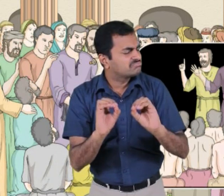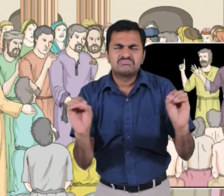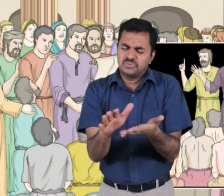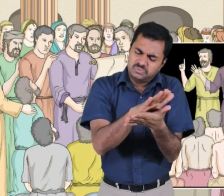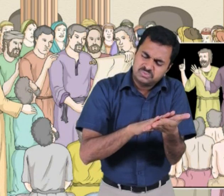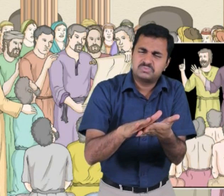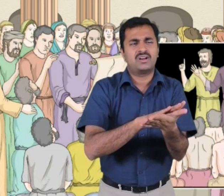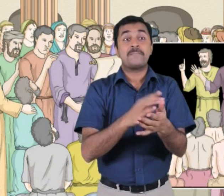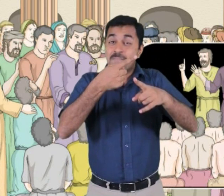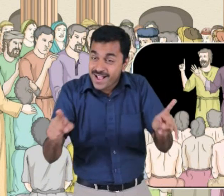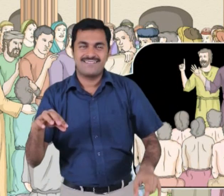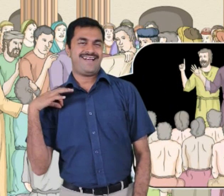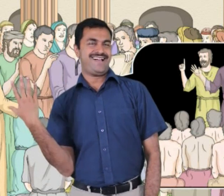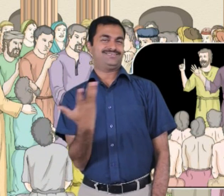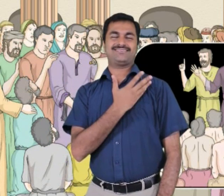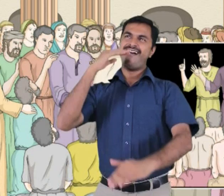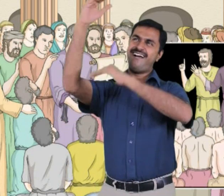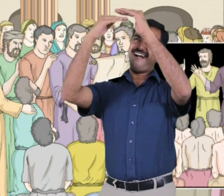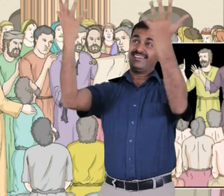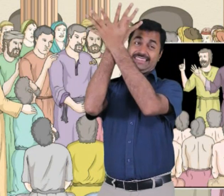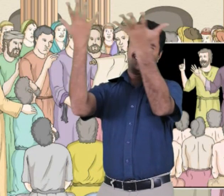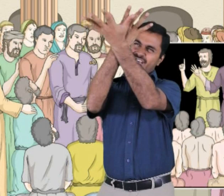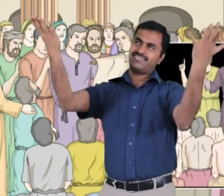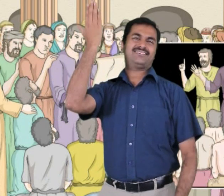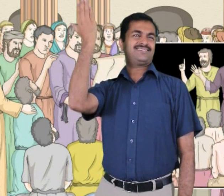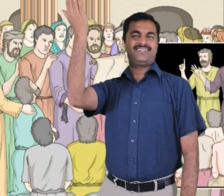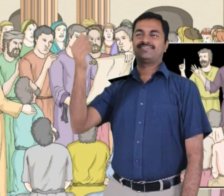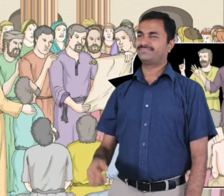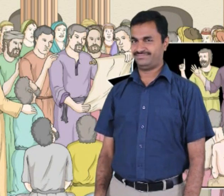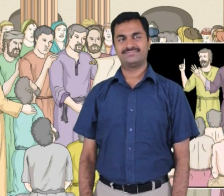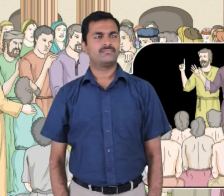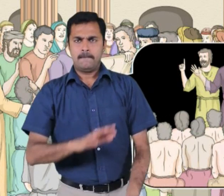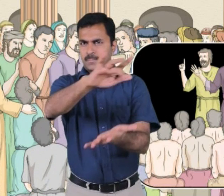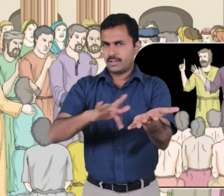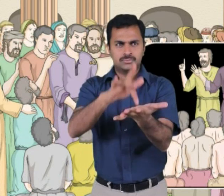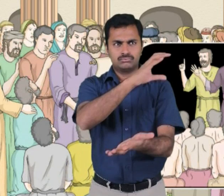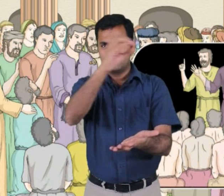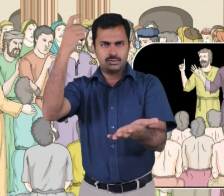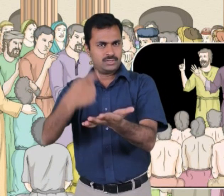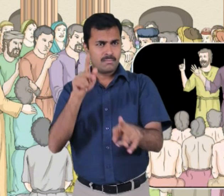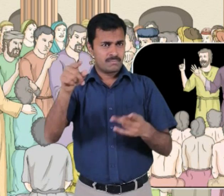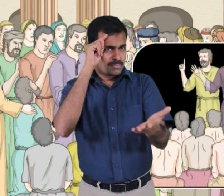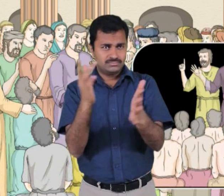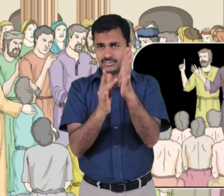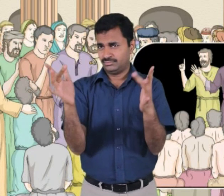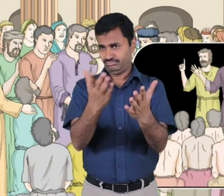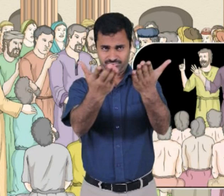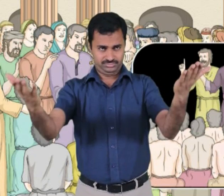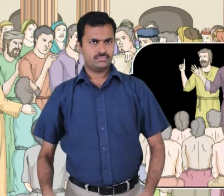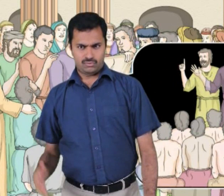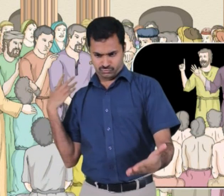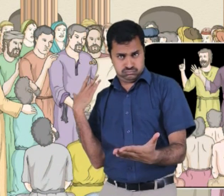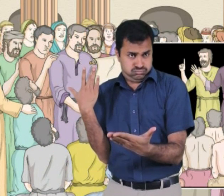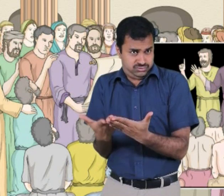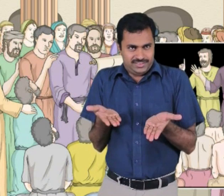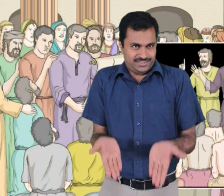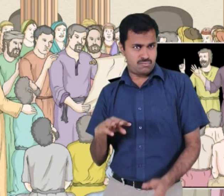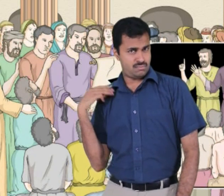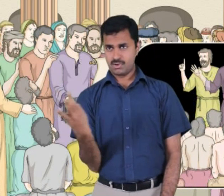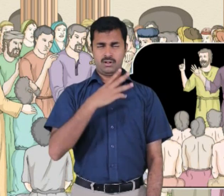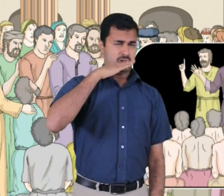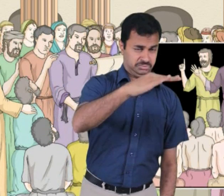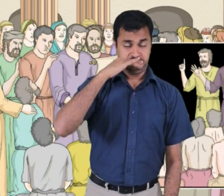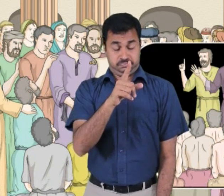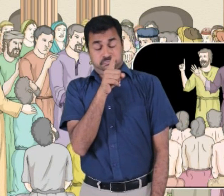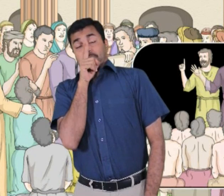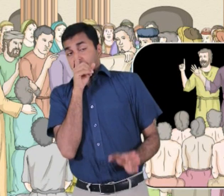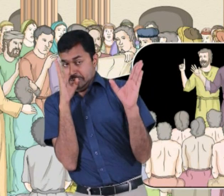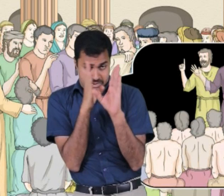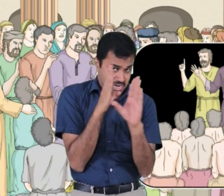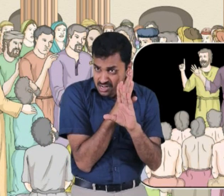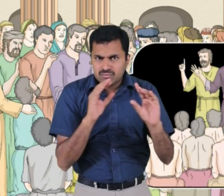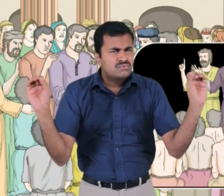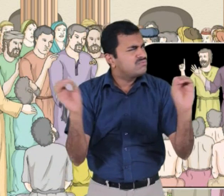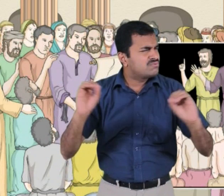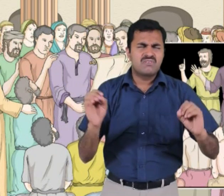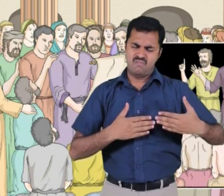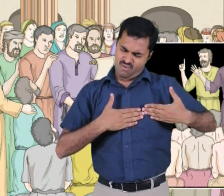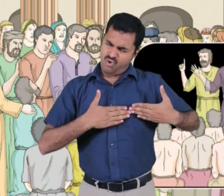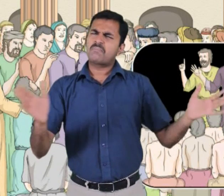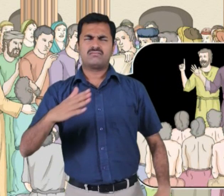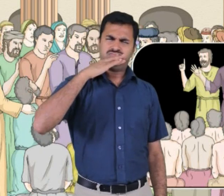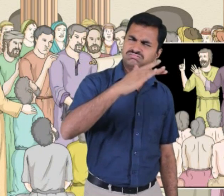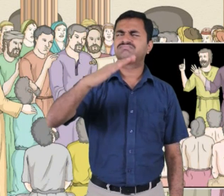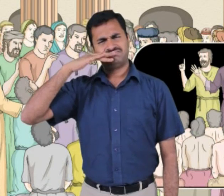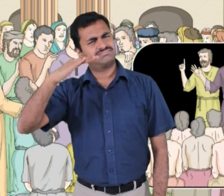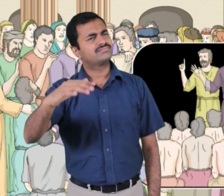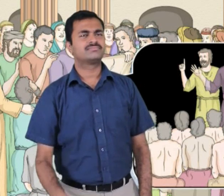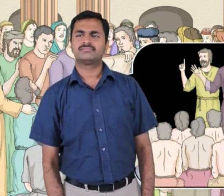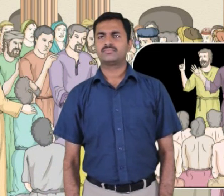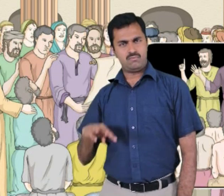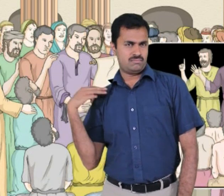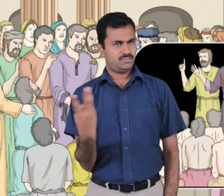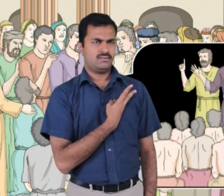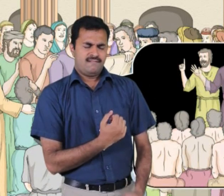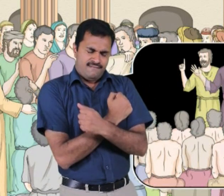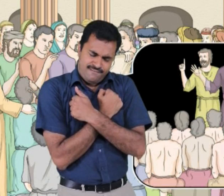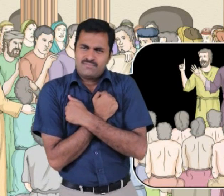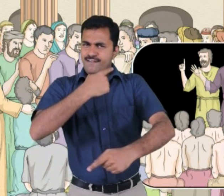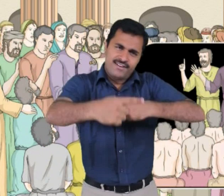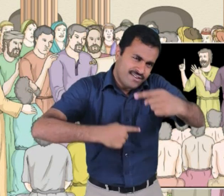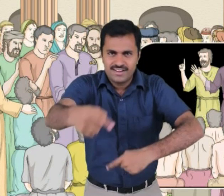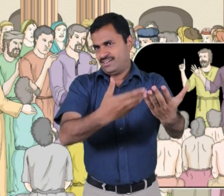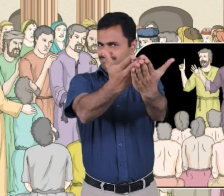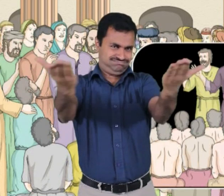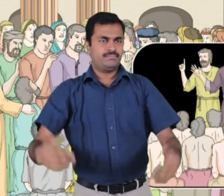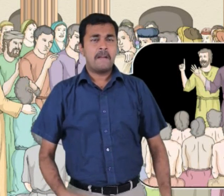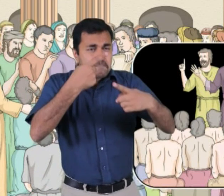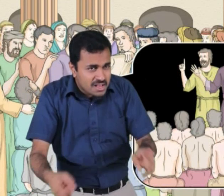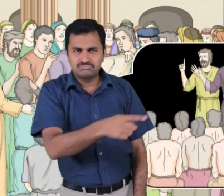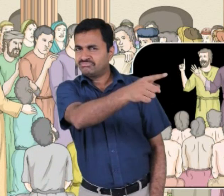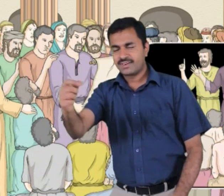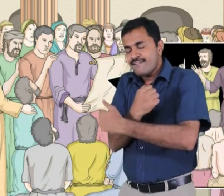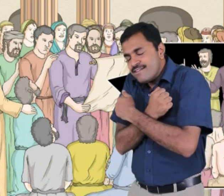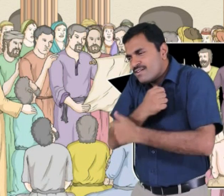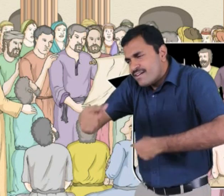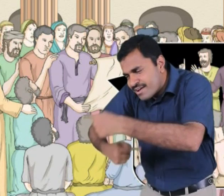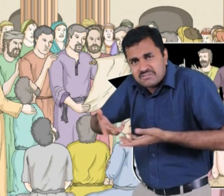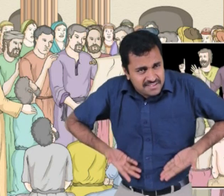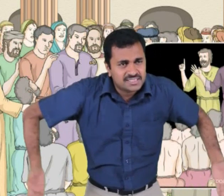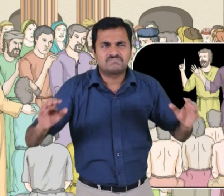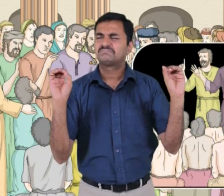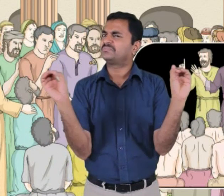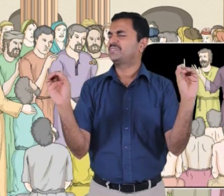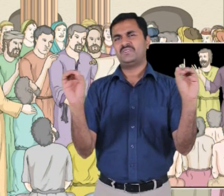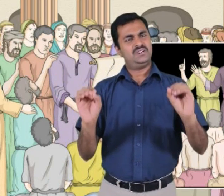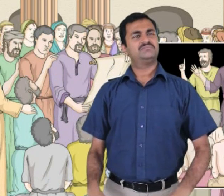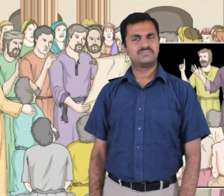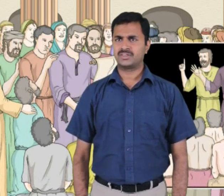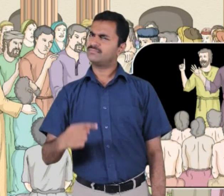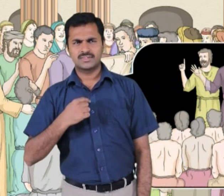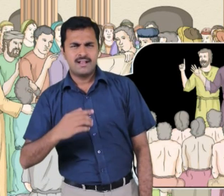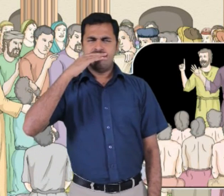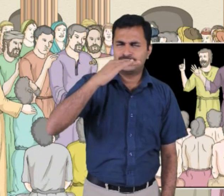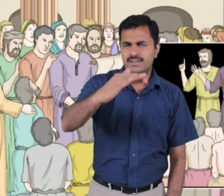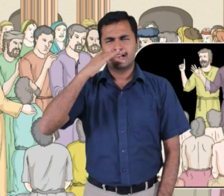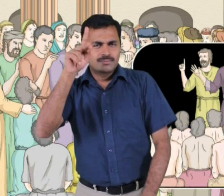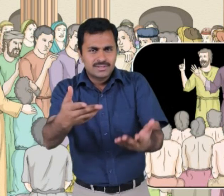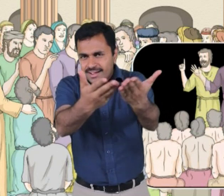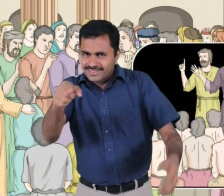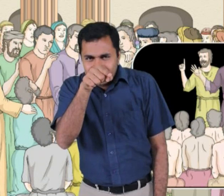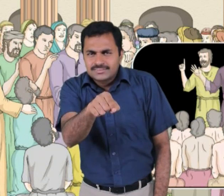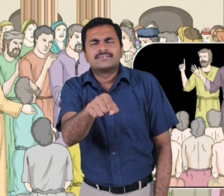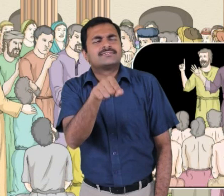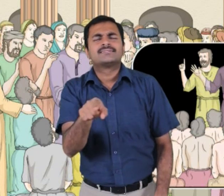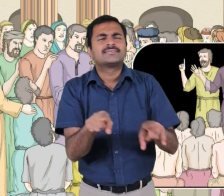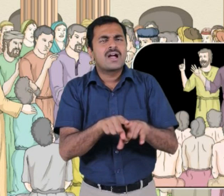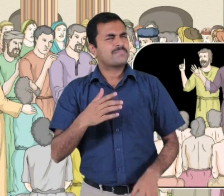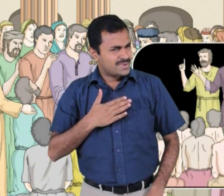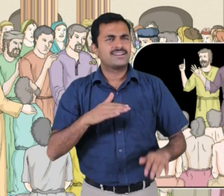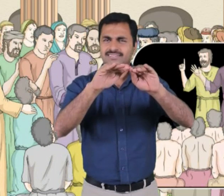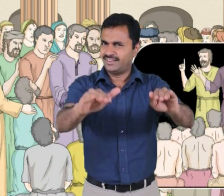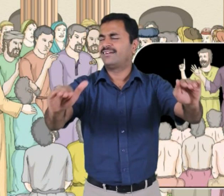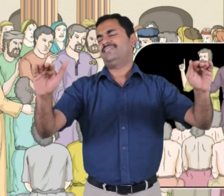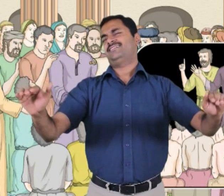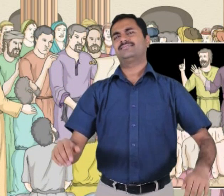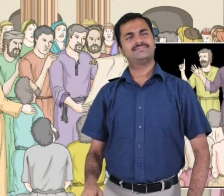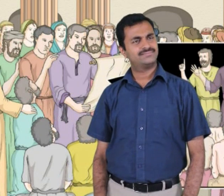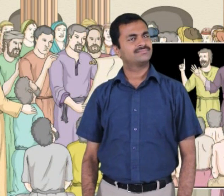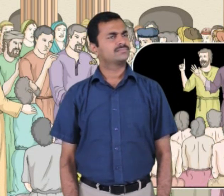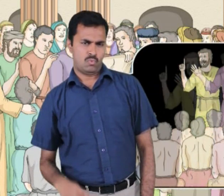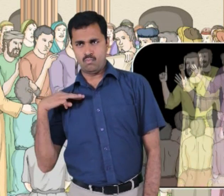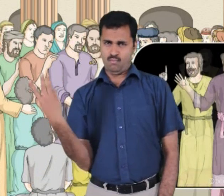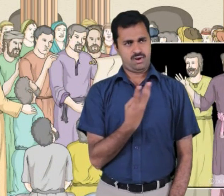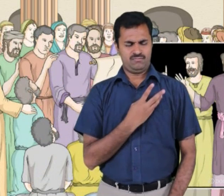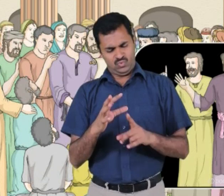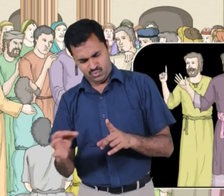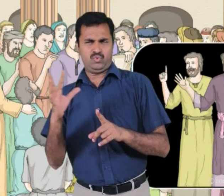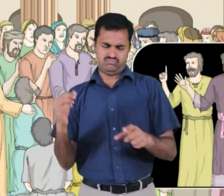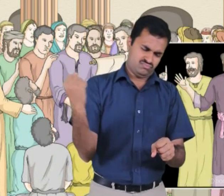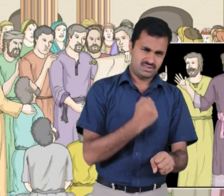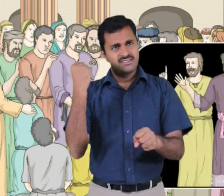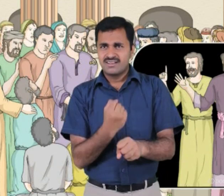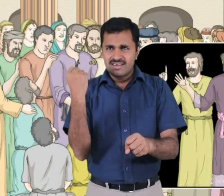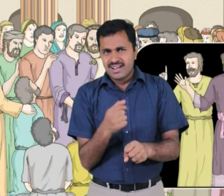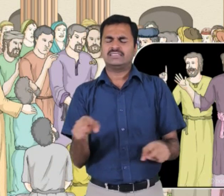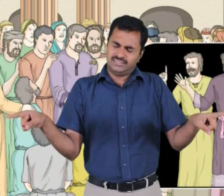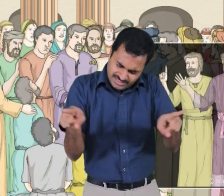We have spoken freely to you, Corinthians. Our hearts are open wide. It is not our affection, but yours, that is restrained.